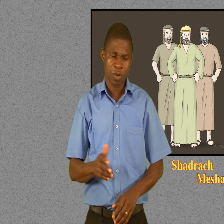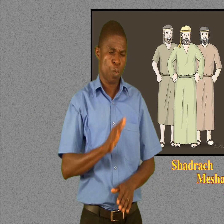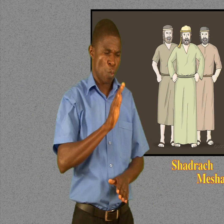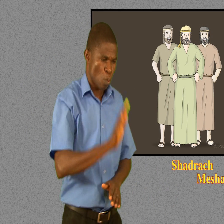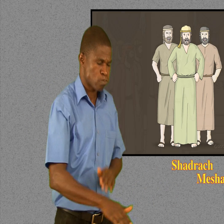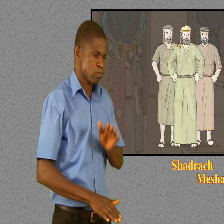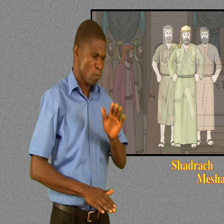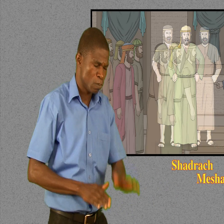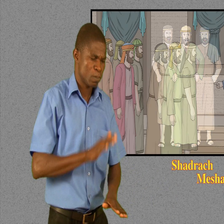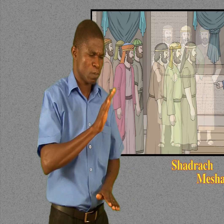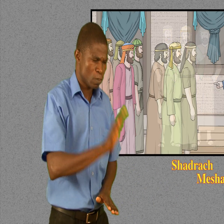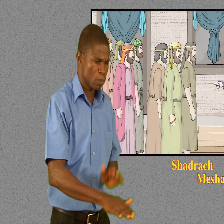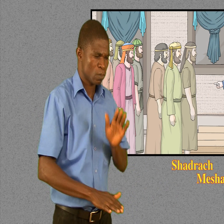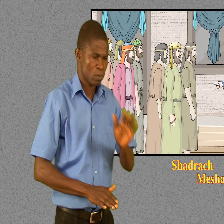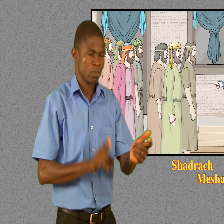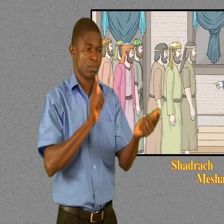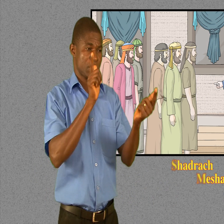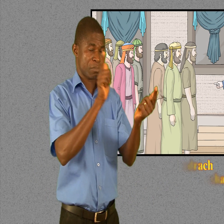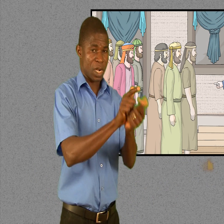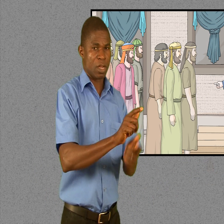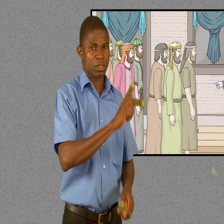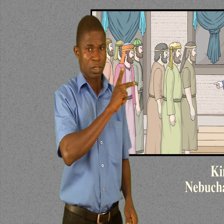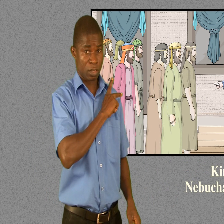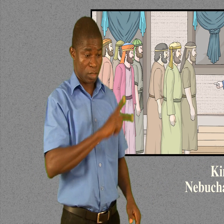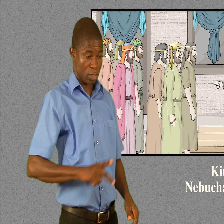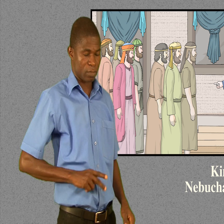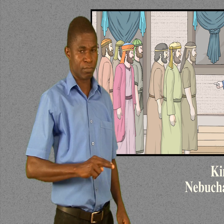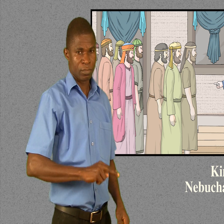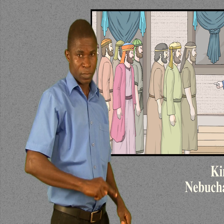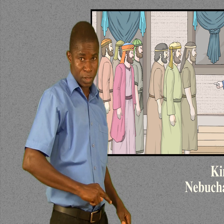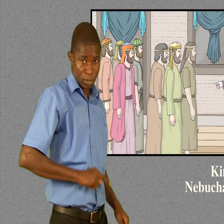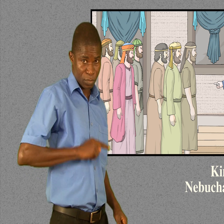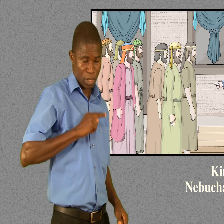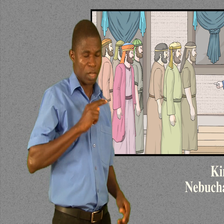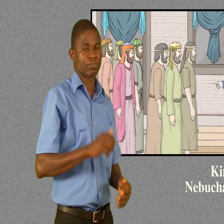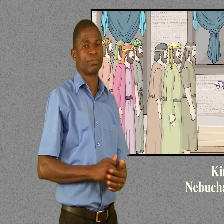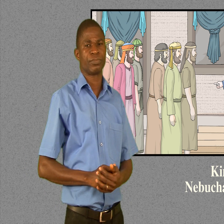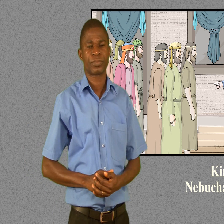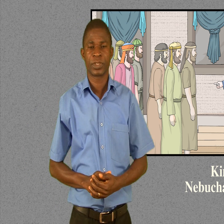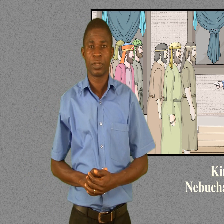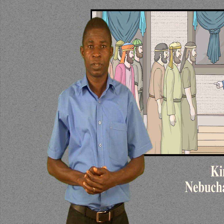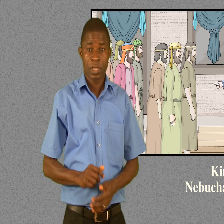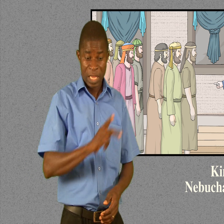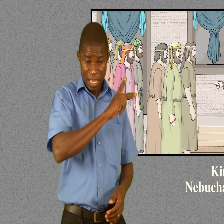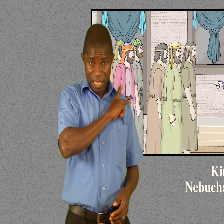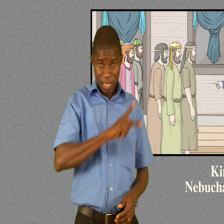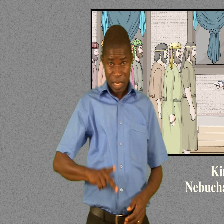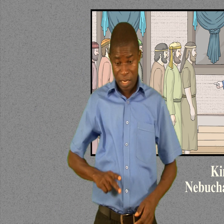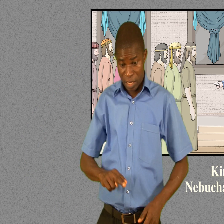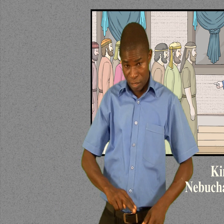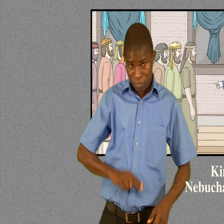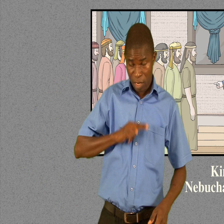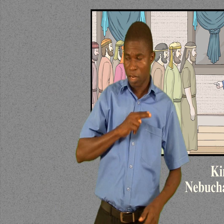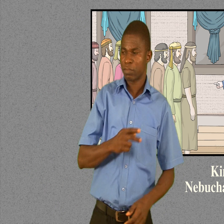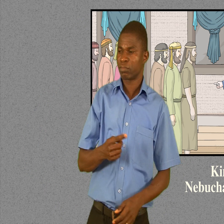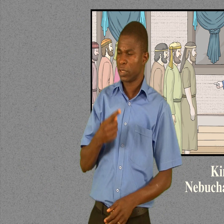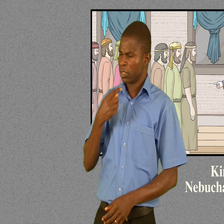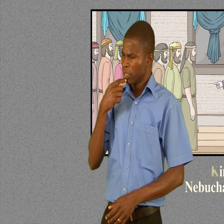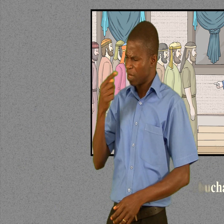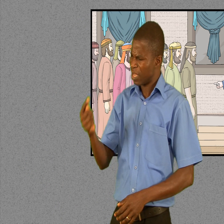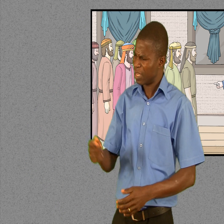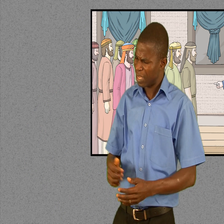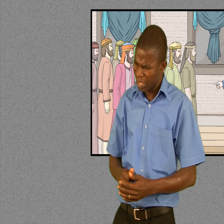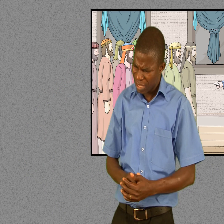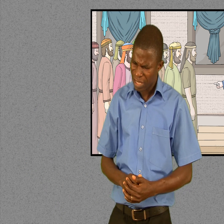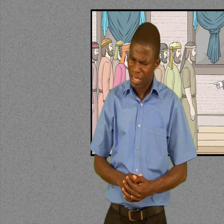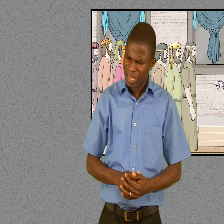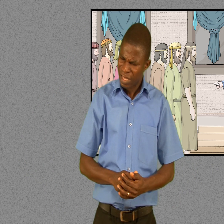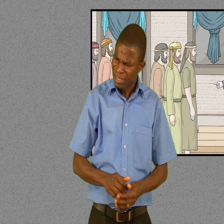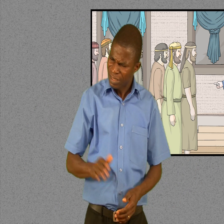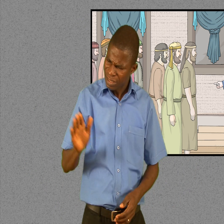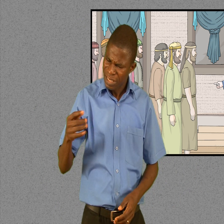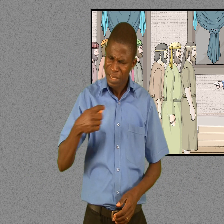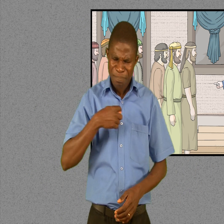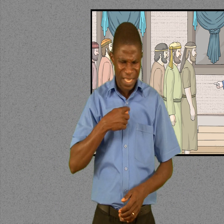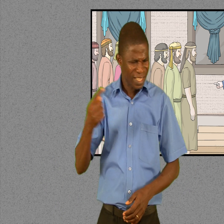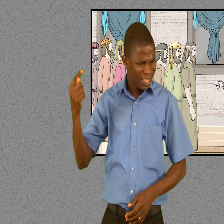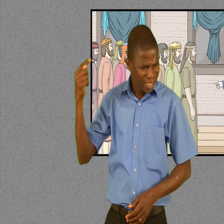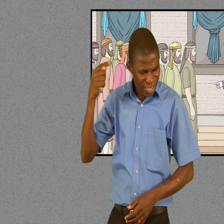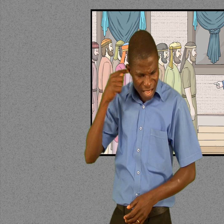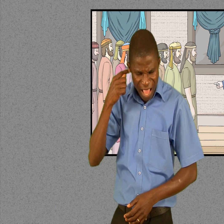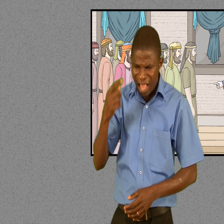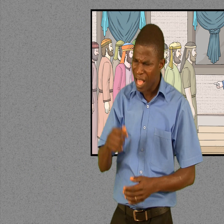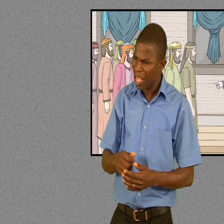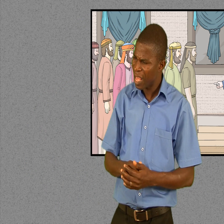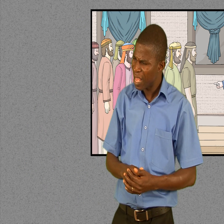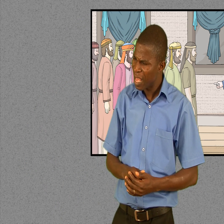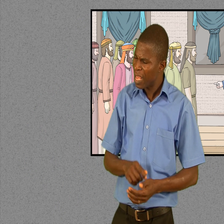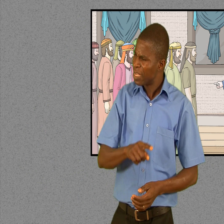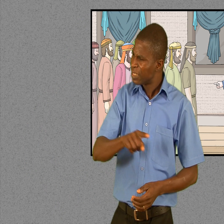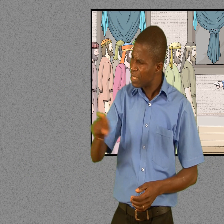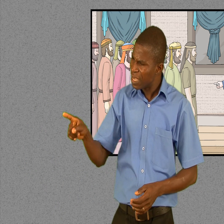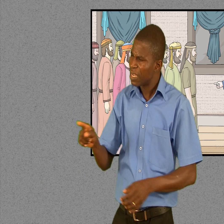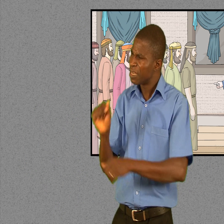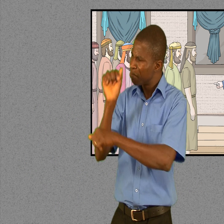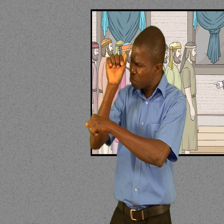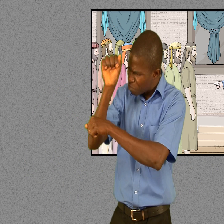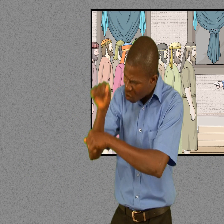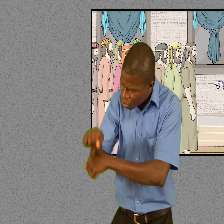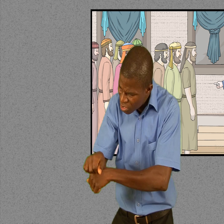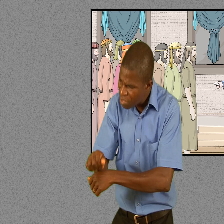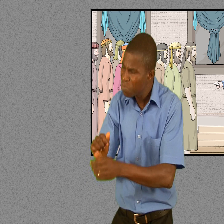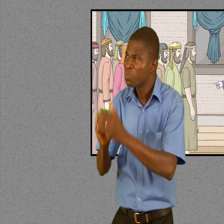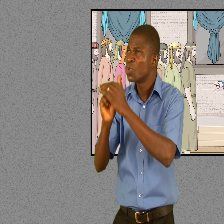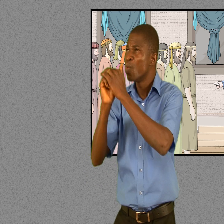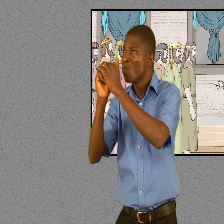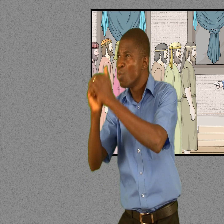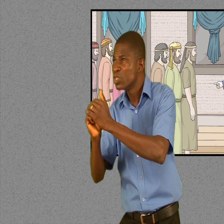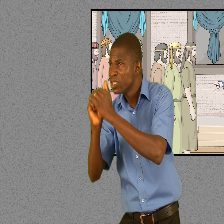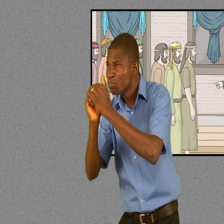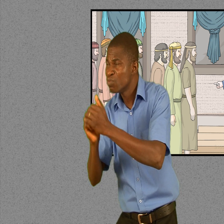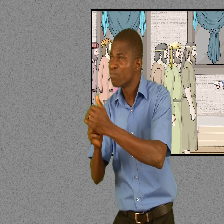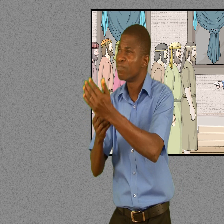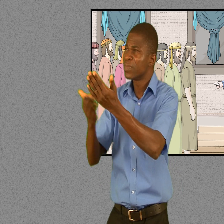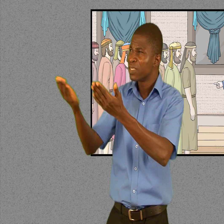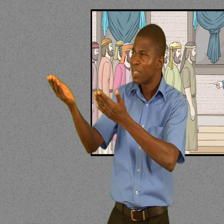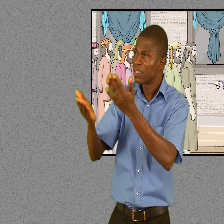Then Nebuchadnezzar, furious with rage, summoned Shadrach, Meshach, and Abednego.